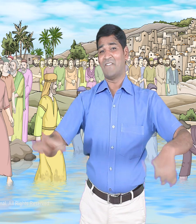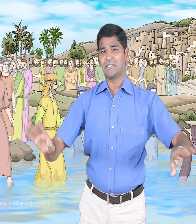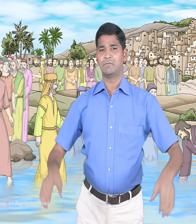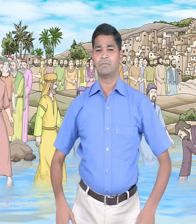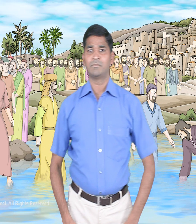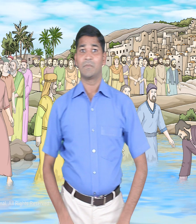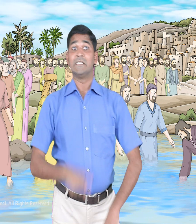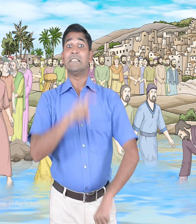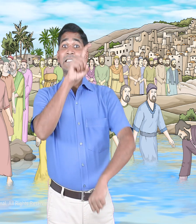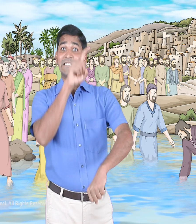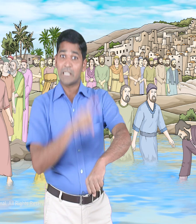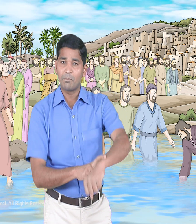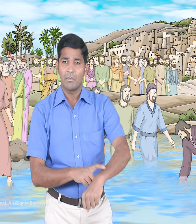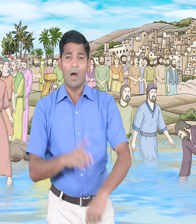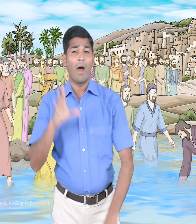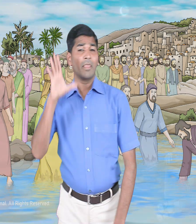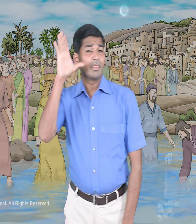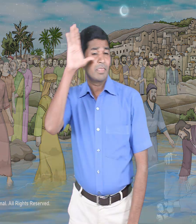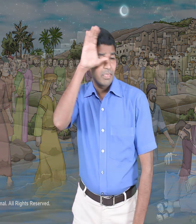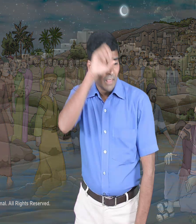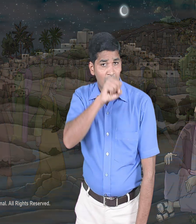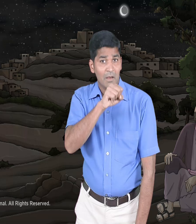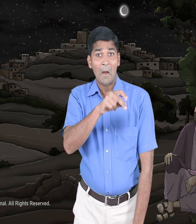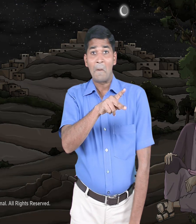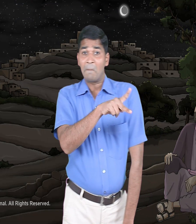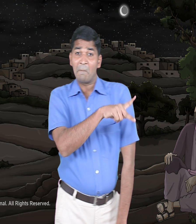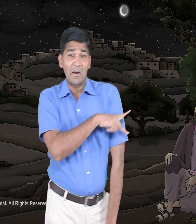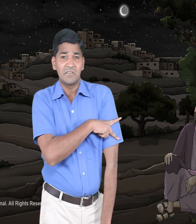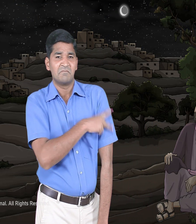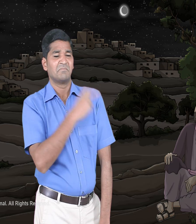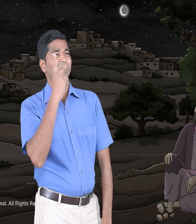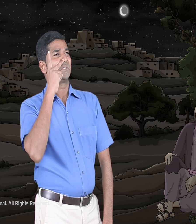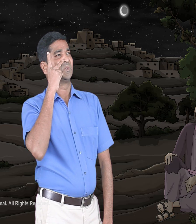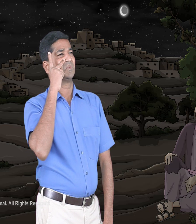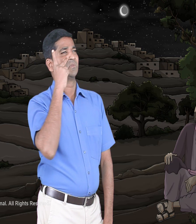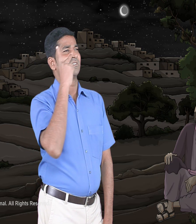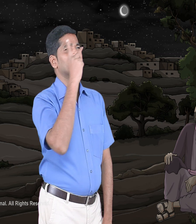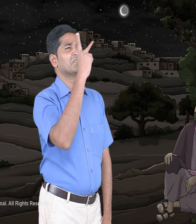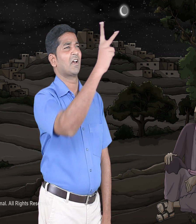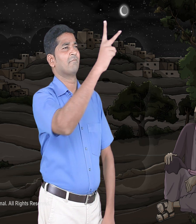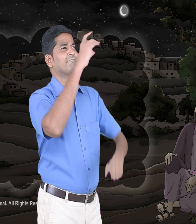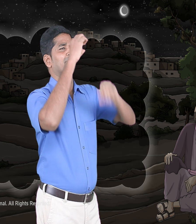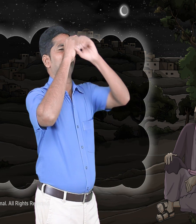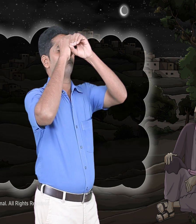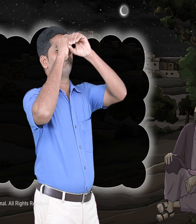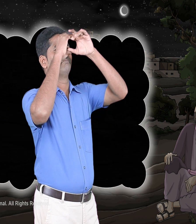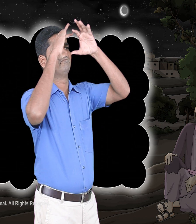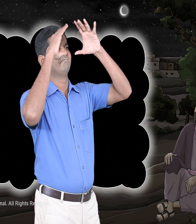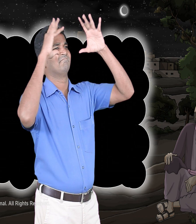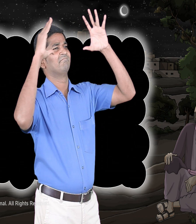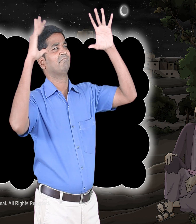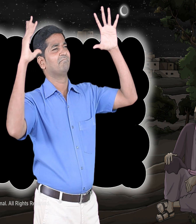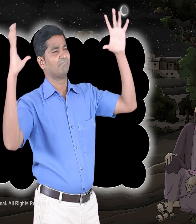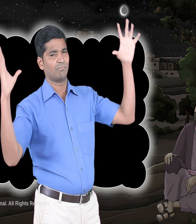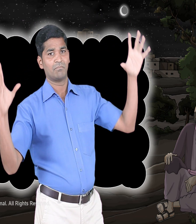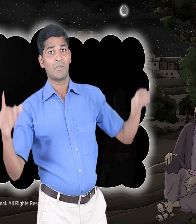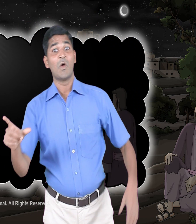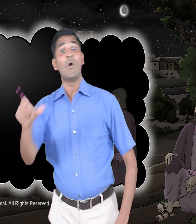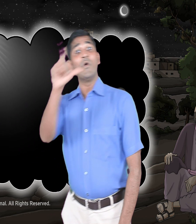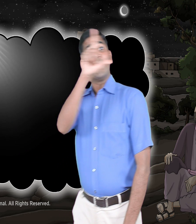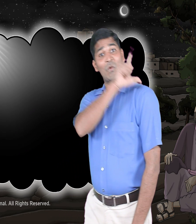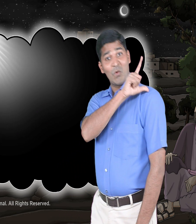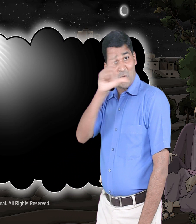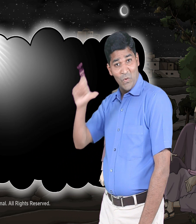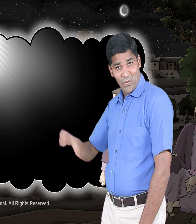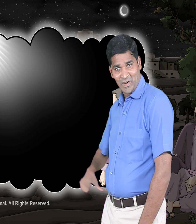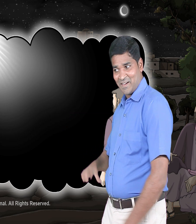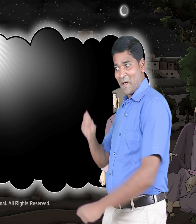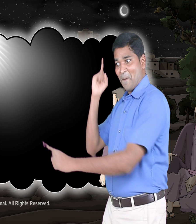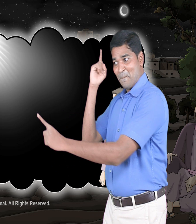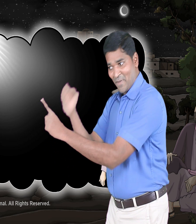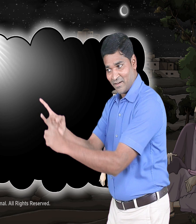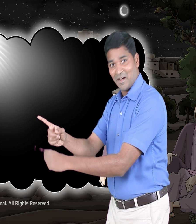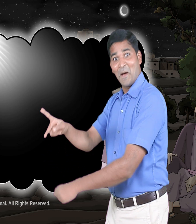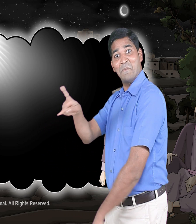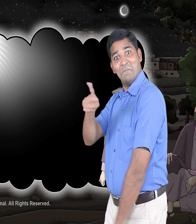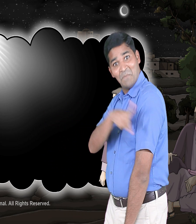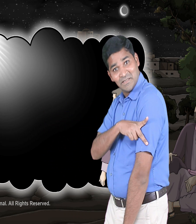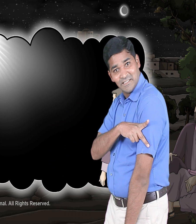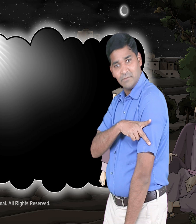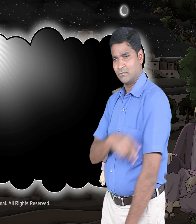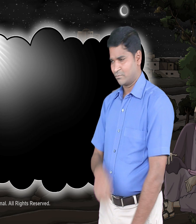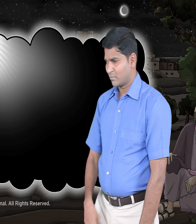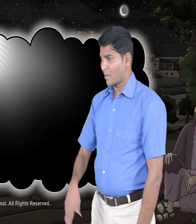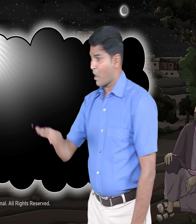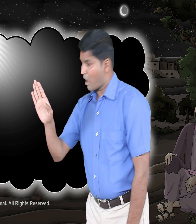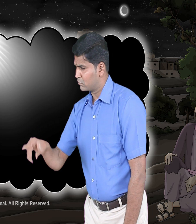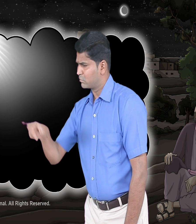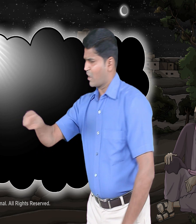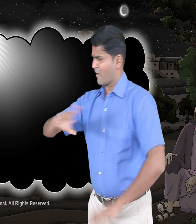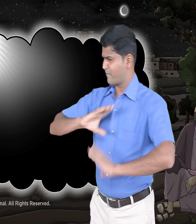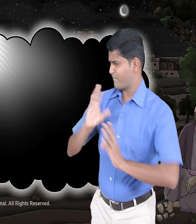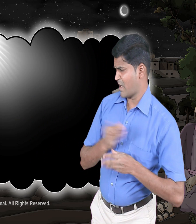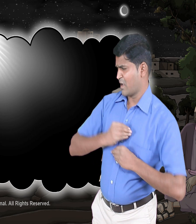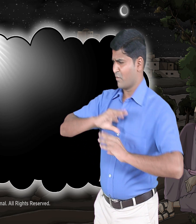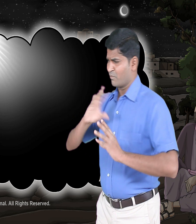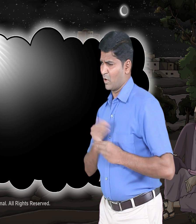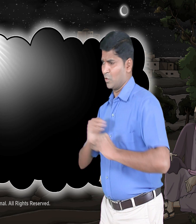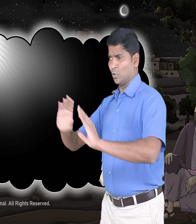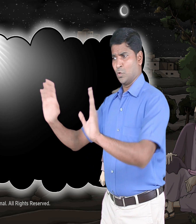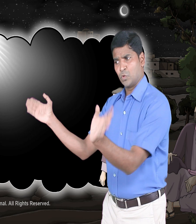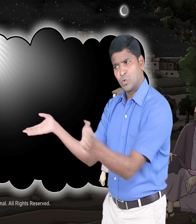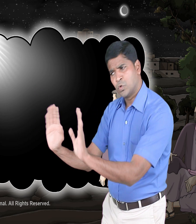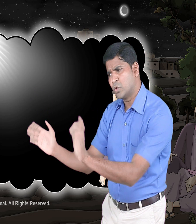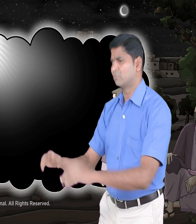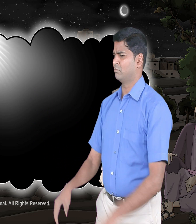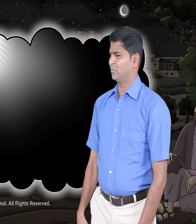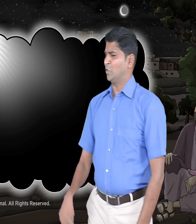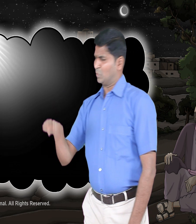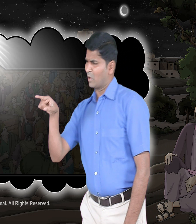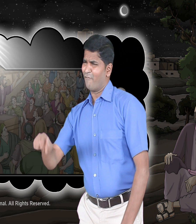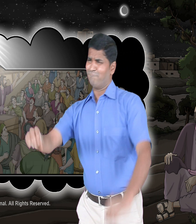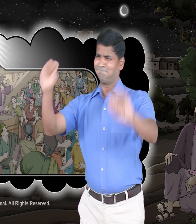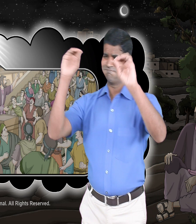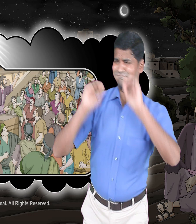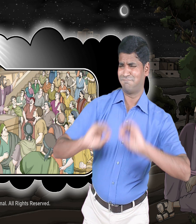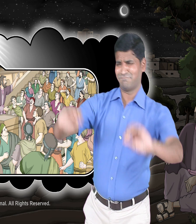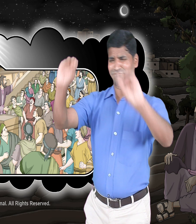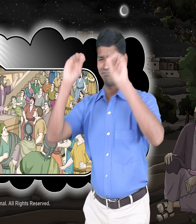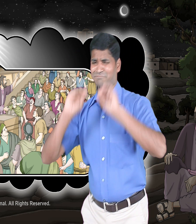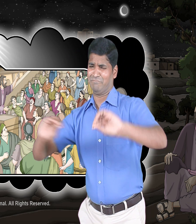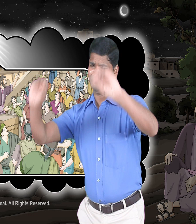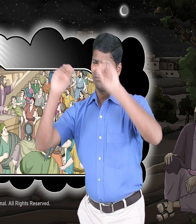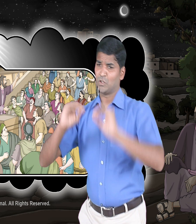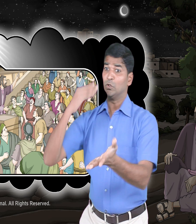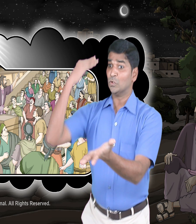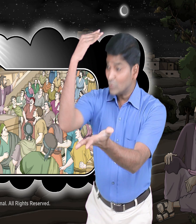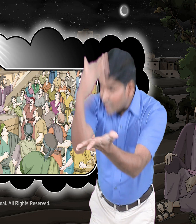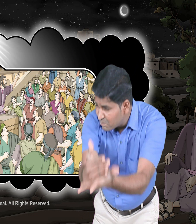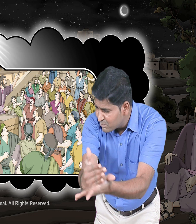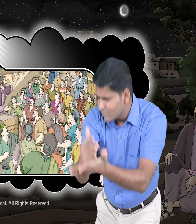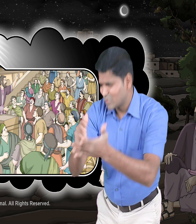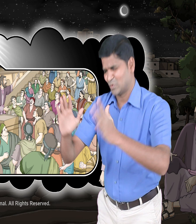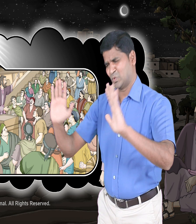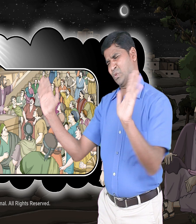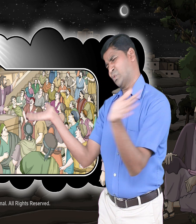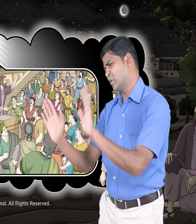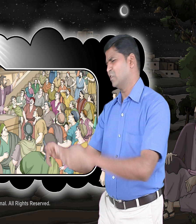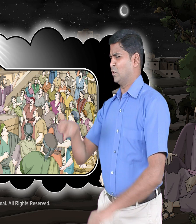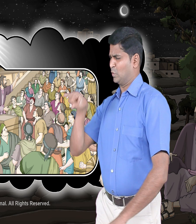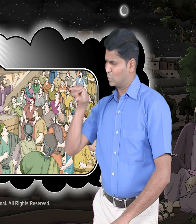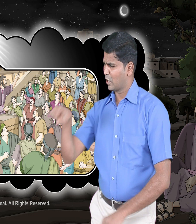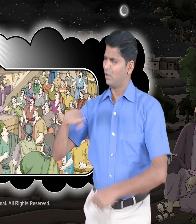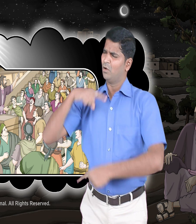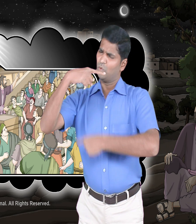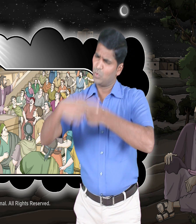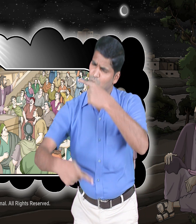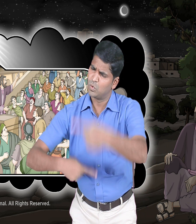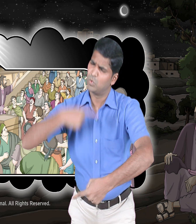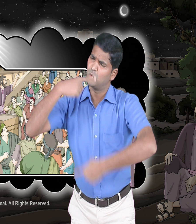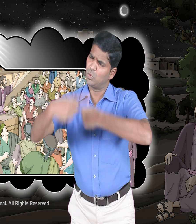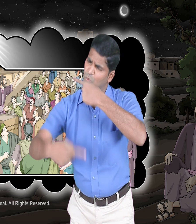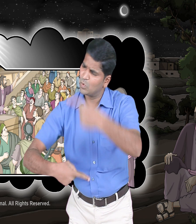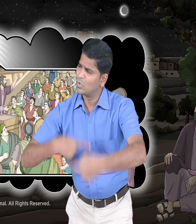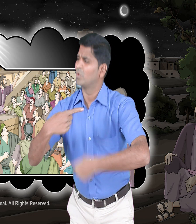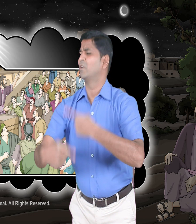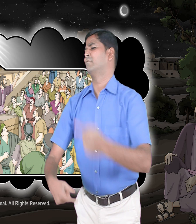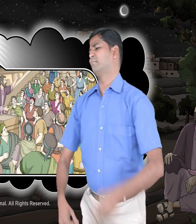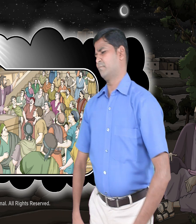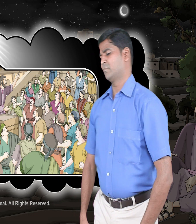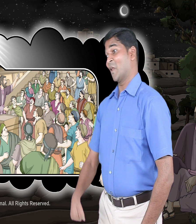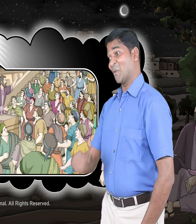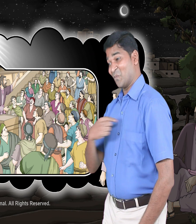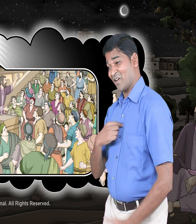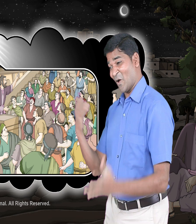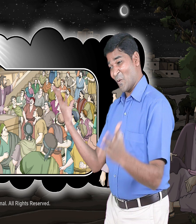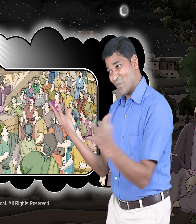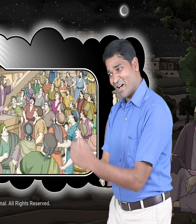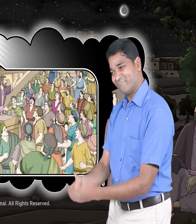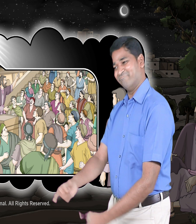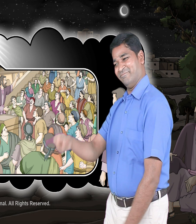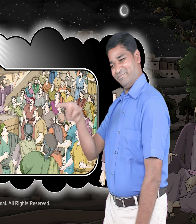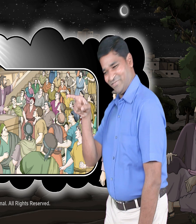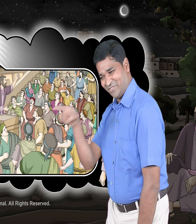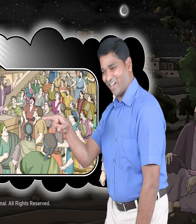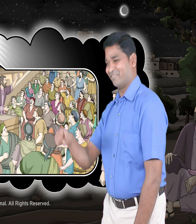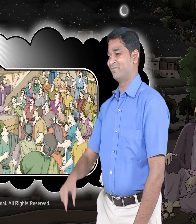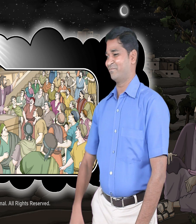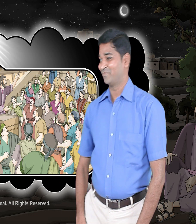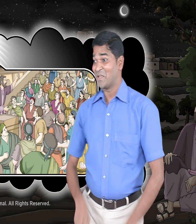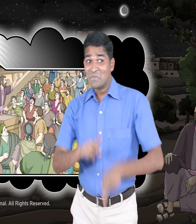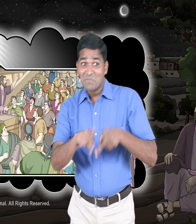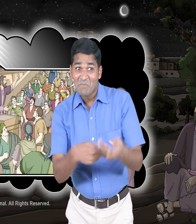One night the Lord spoke to Paul in a vision: “Do not be afraid; keep on speaking; do not be silent.